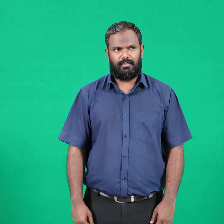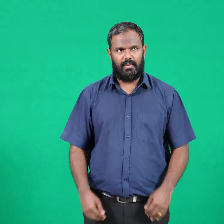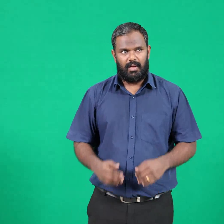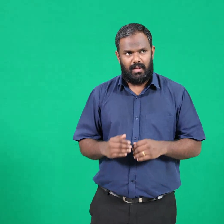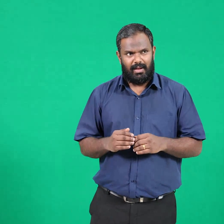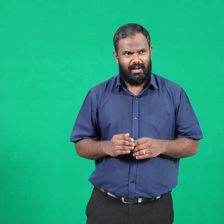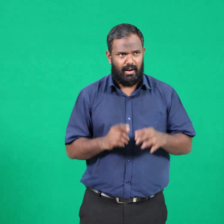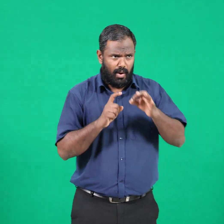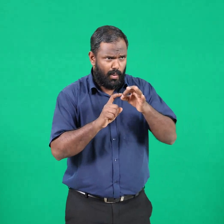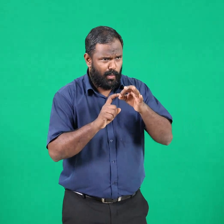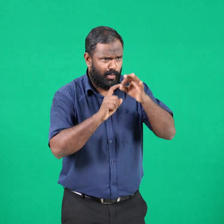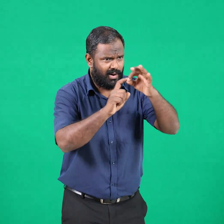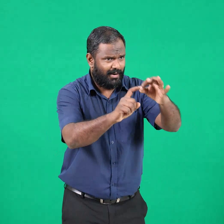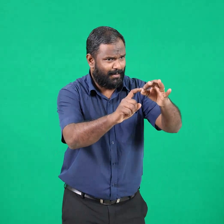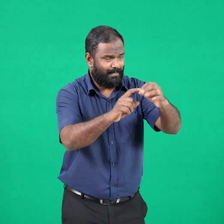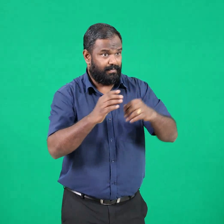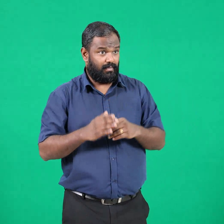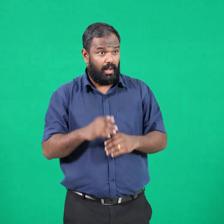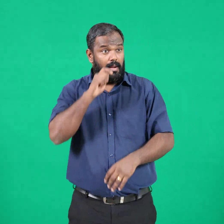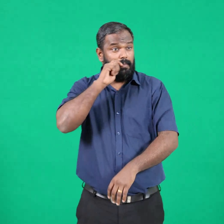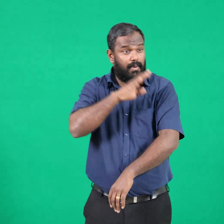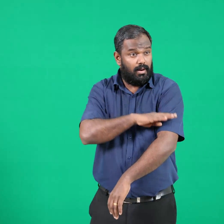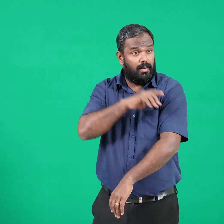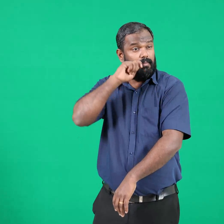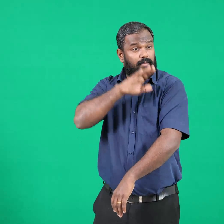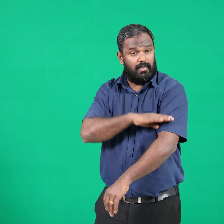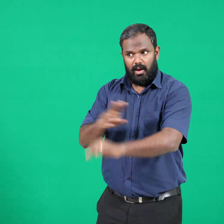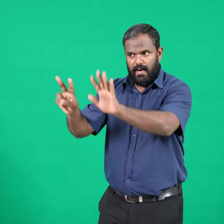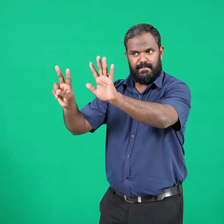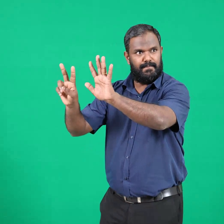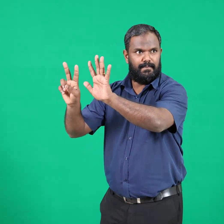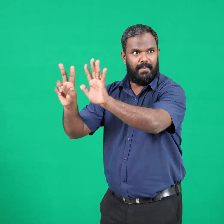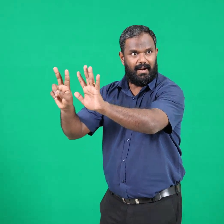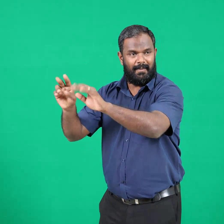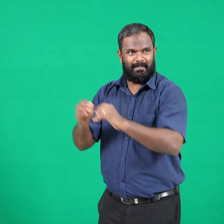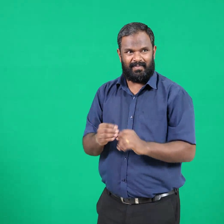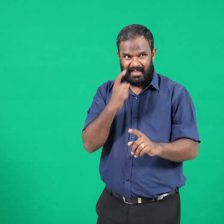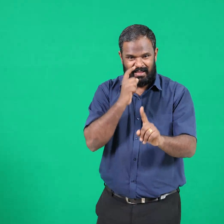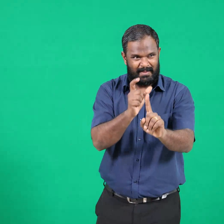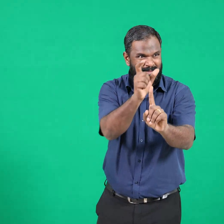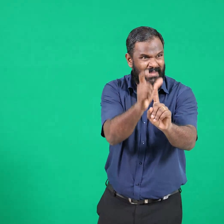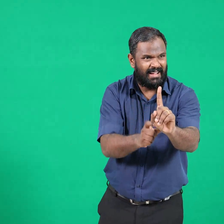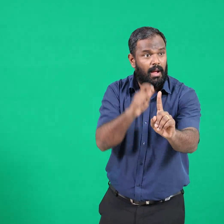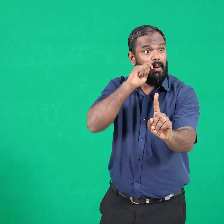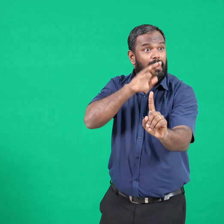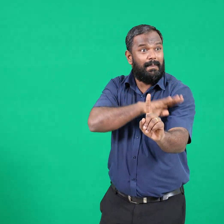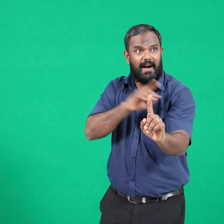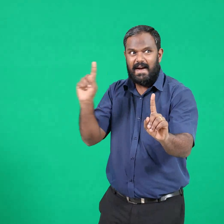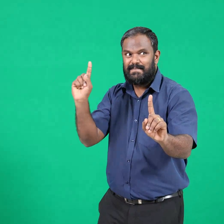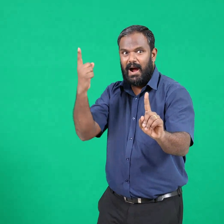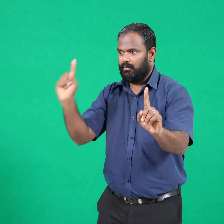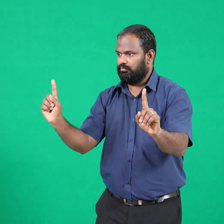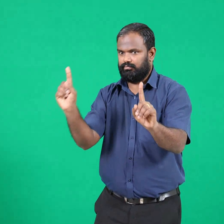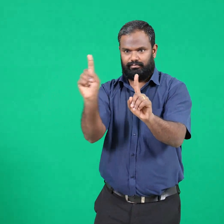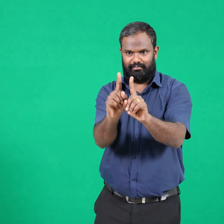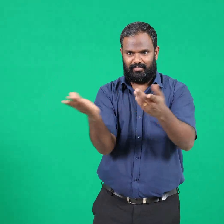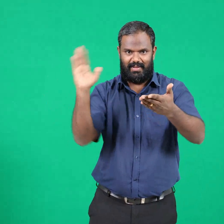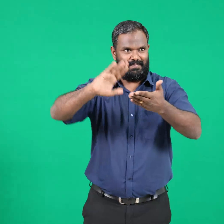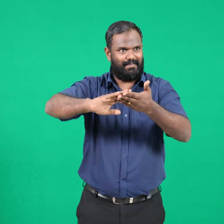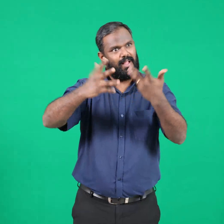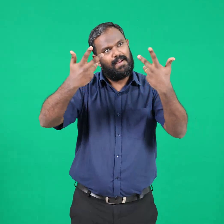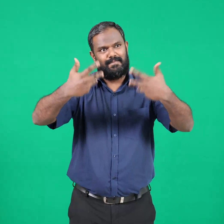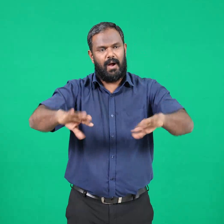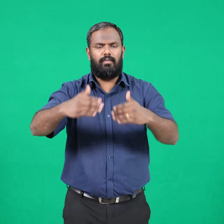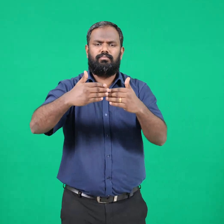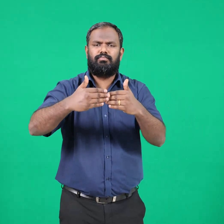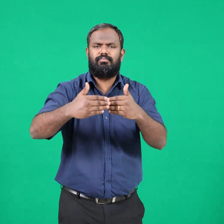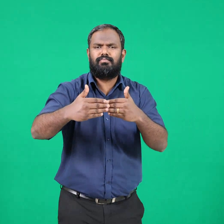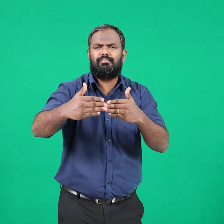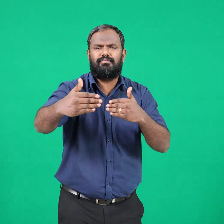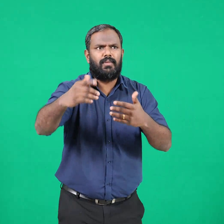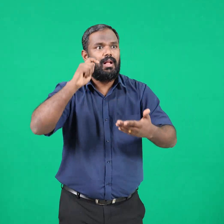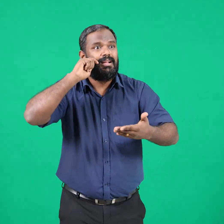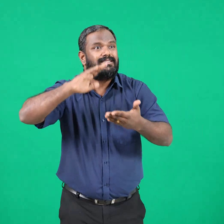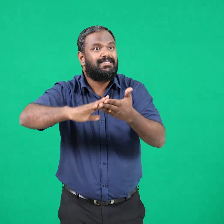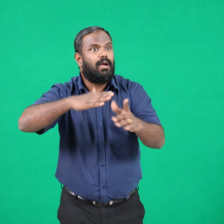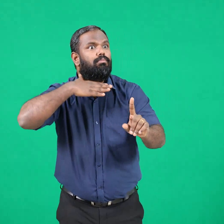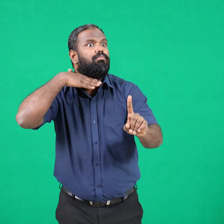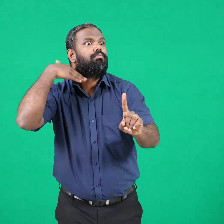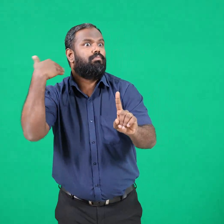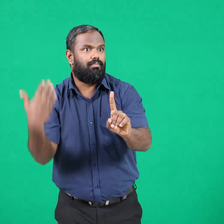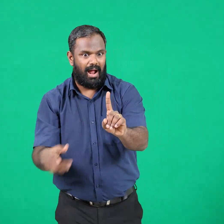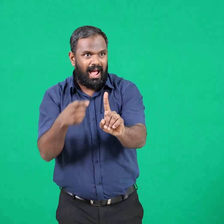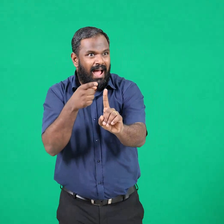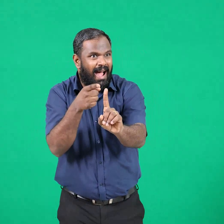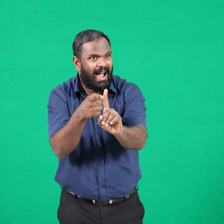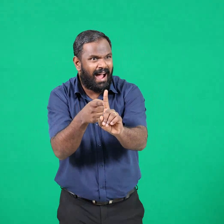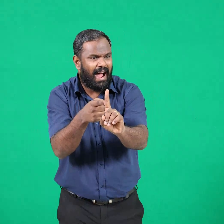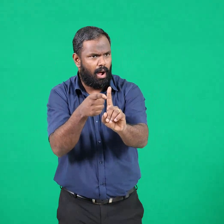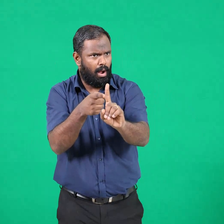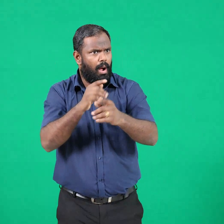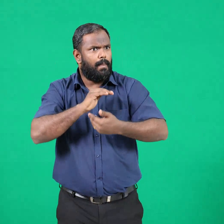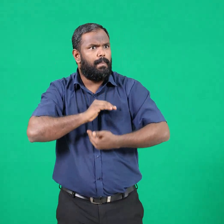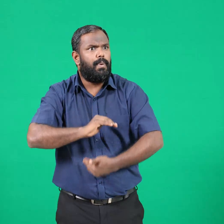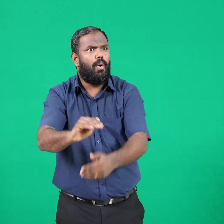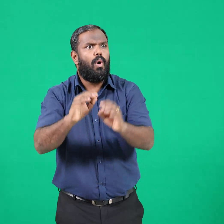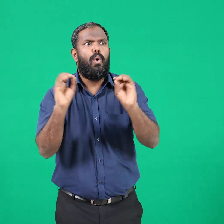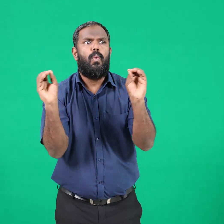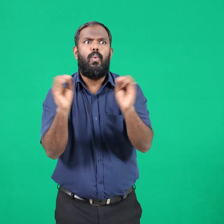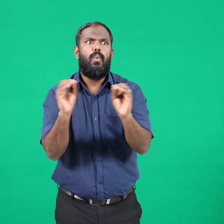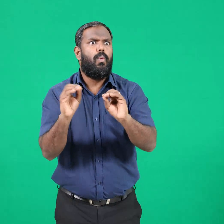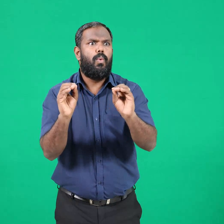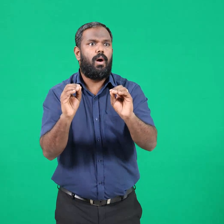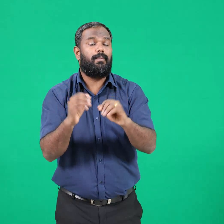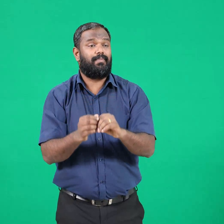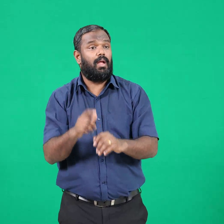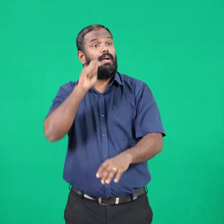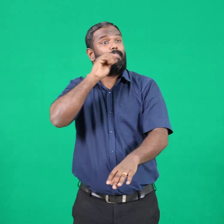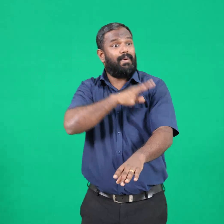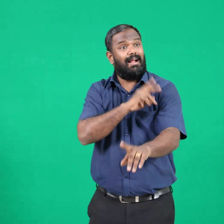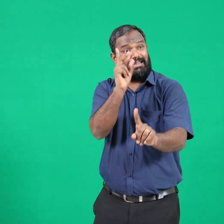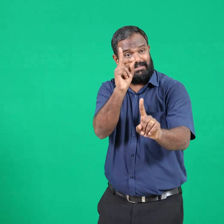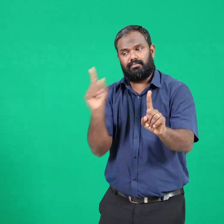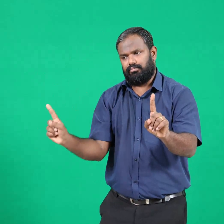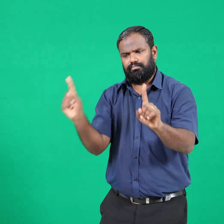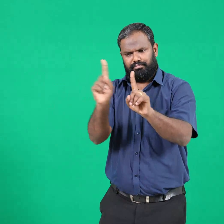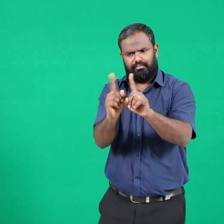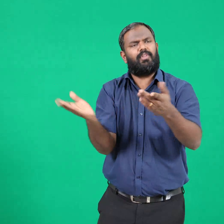Now there were seven brothers. The first one married a wife, but died childless.